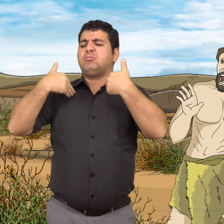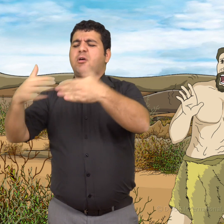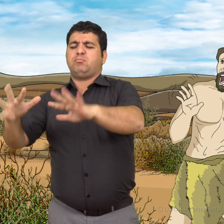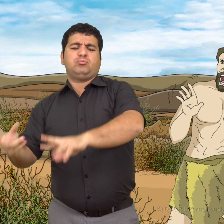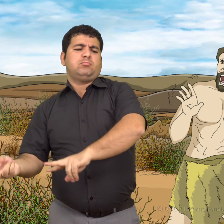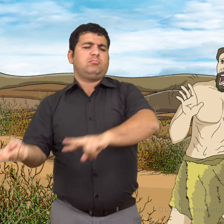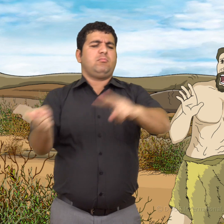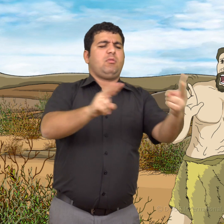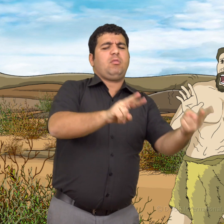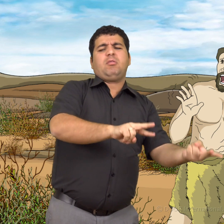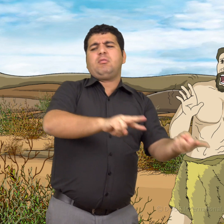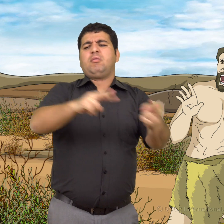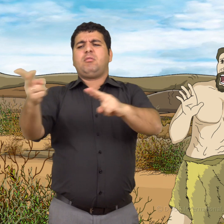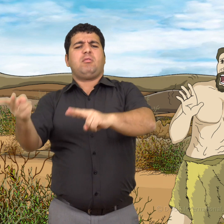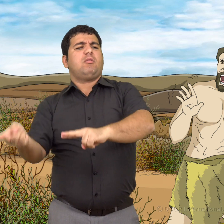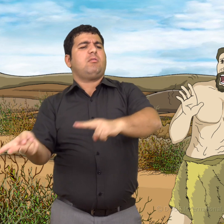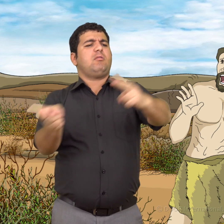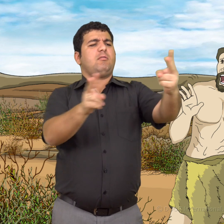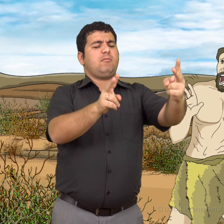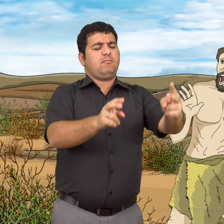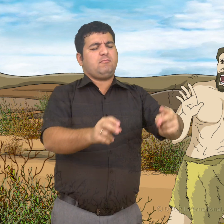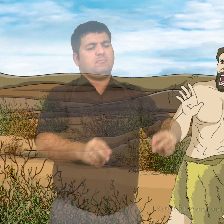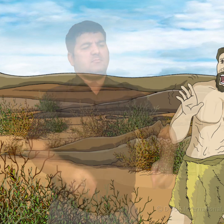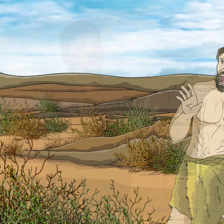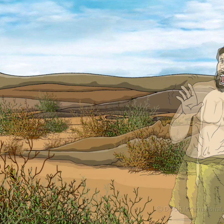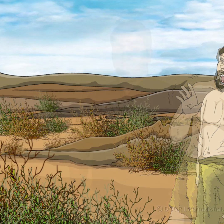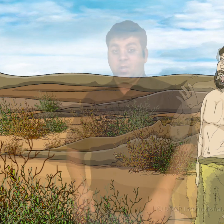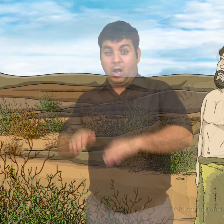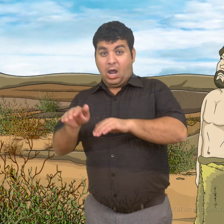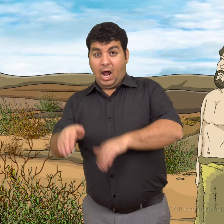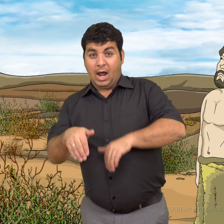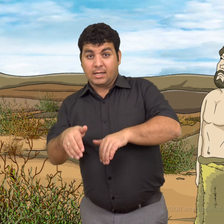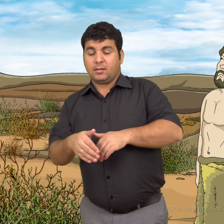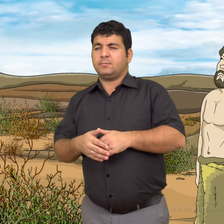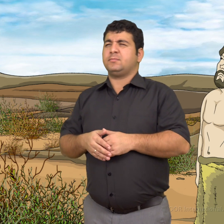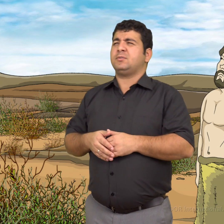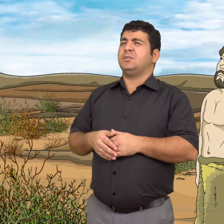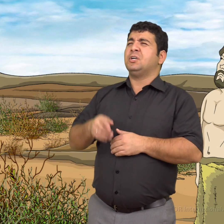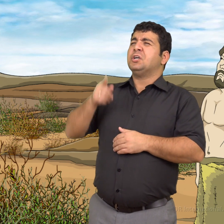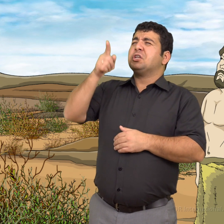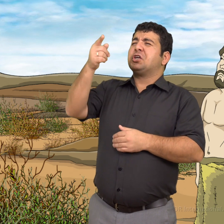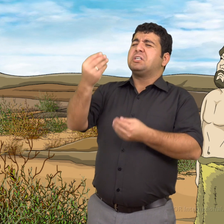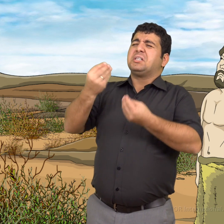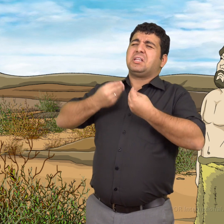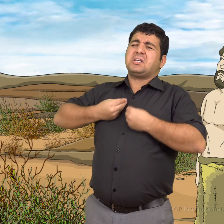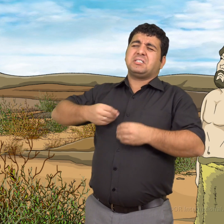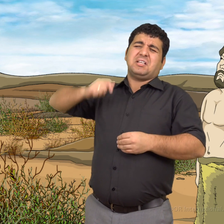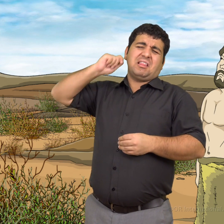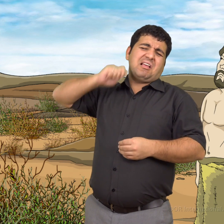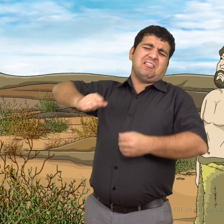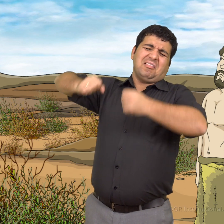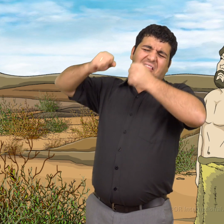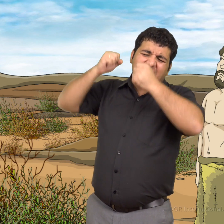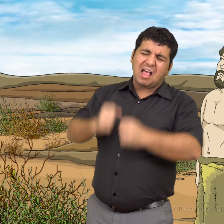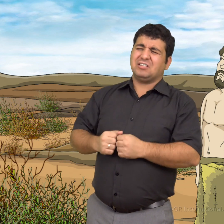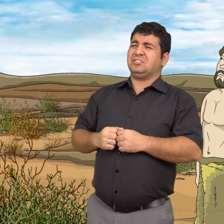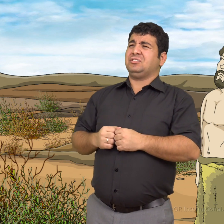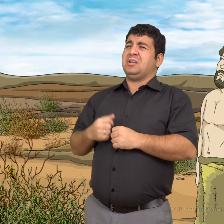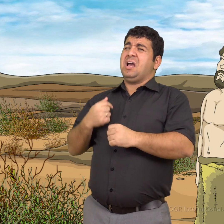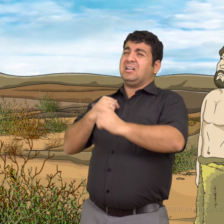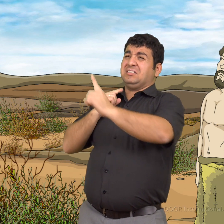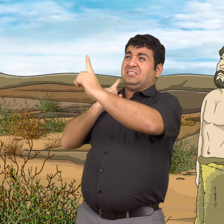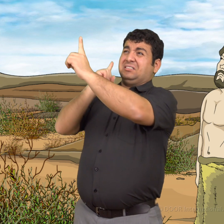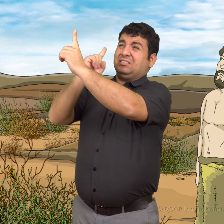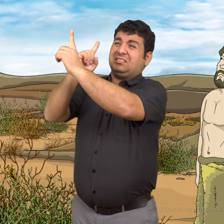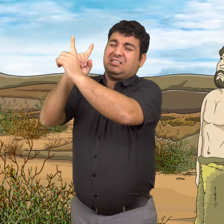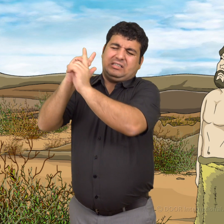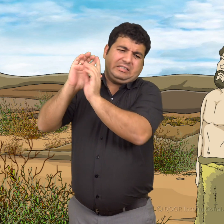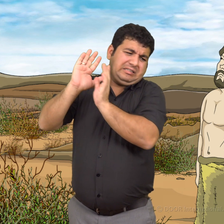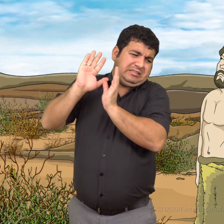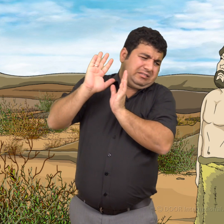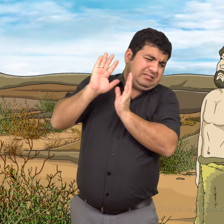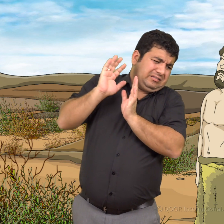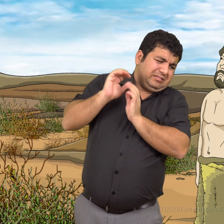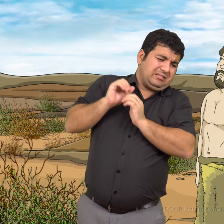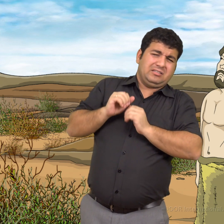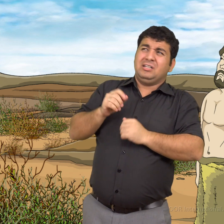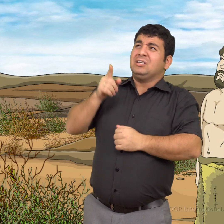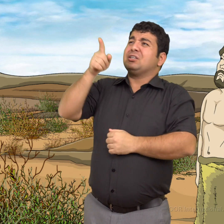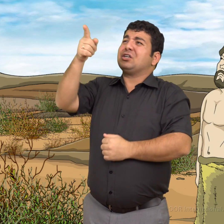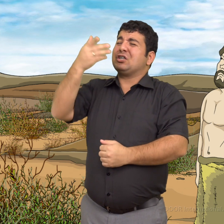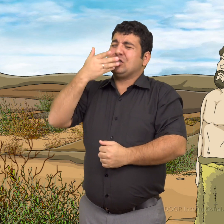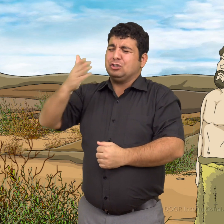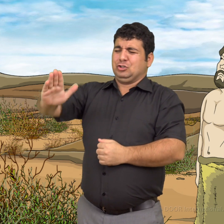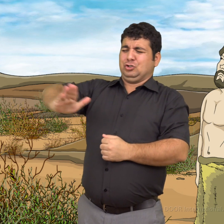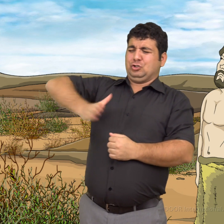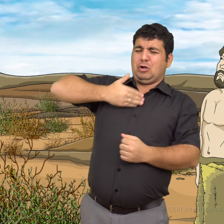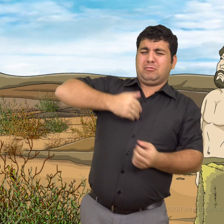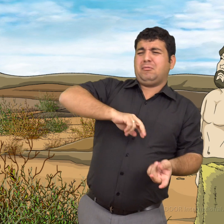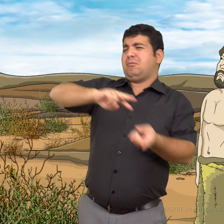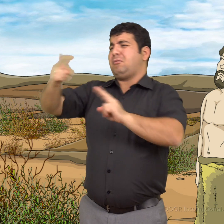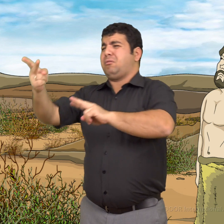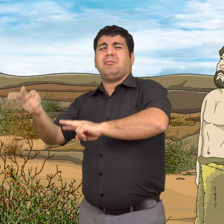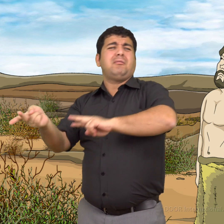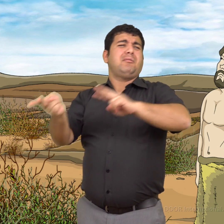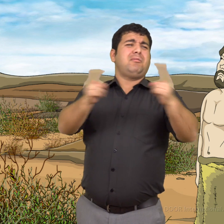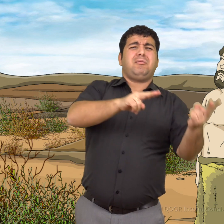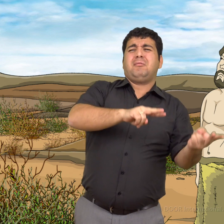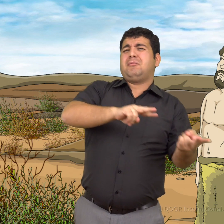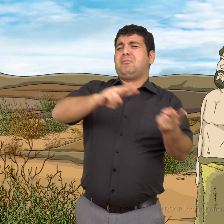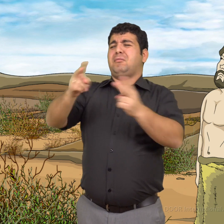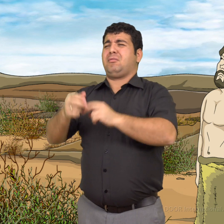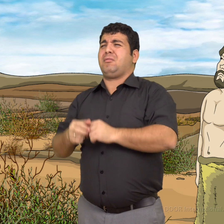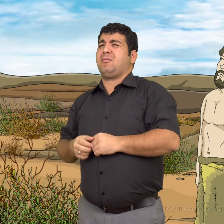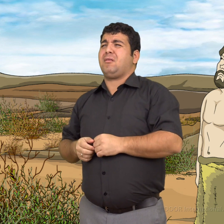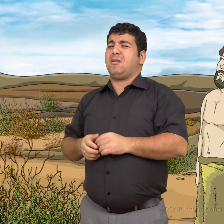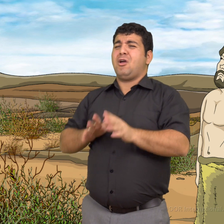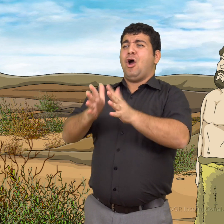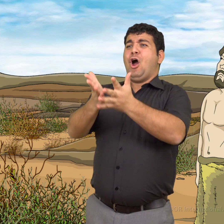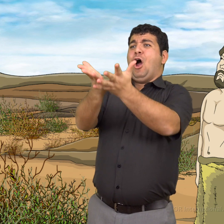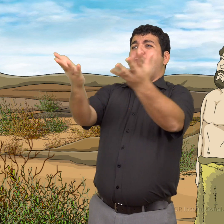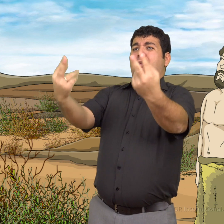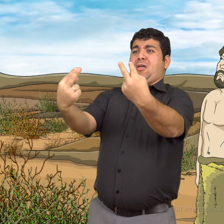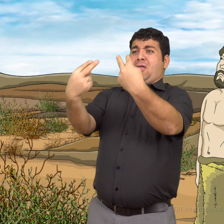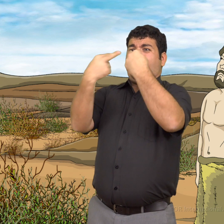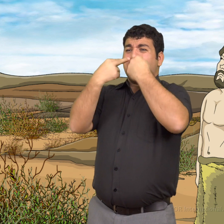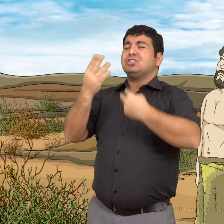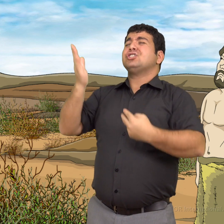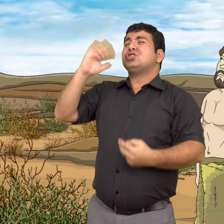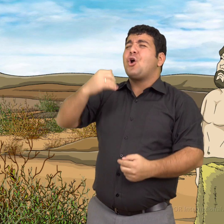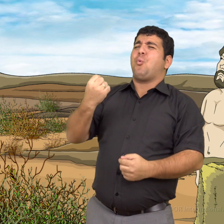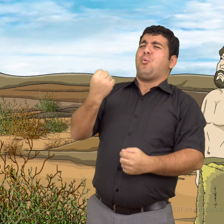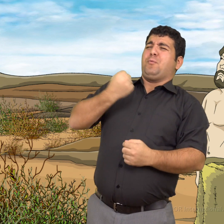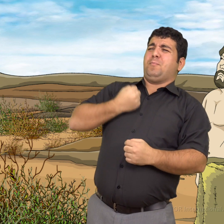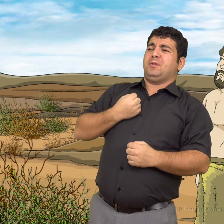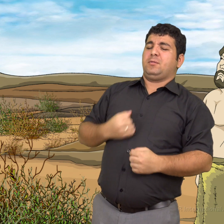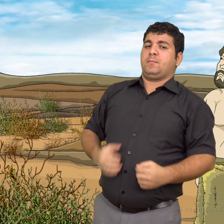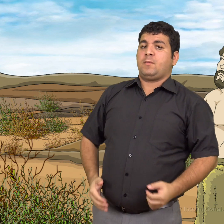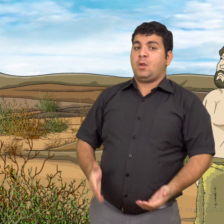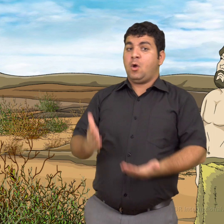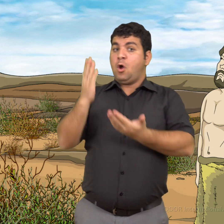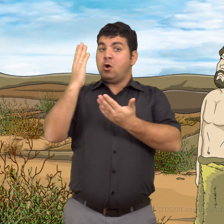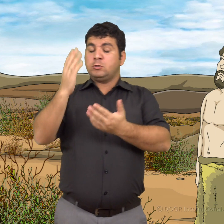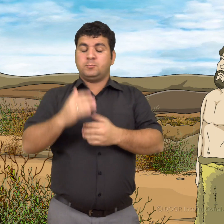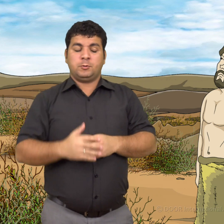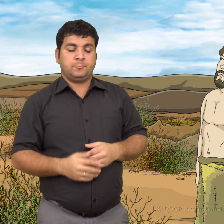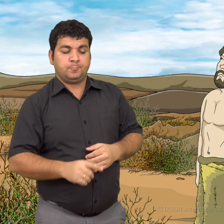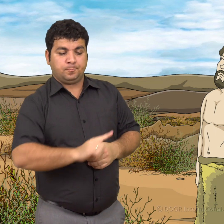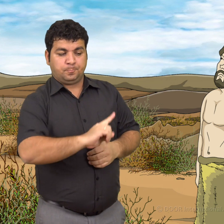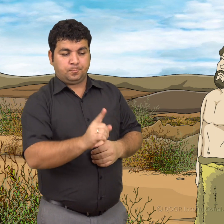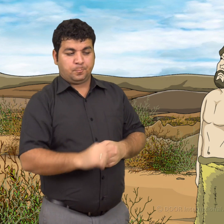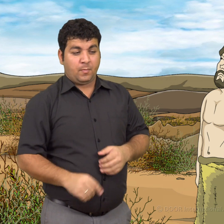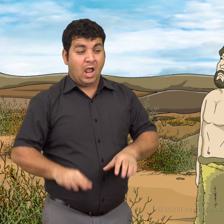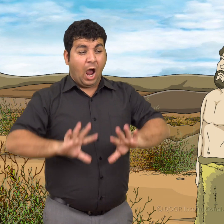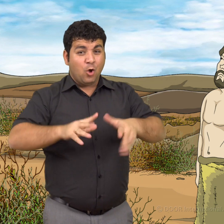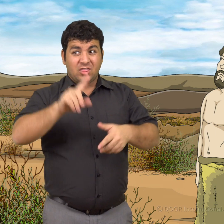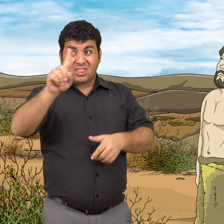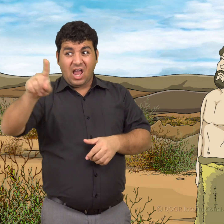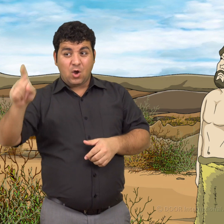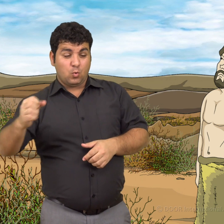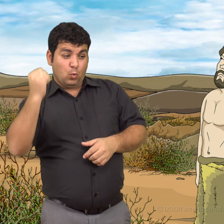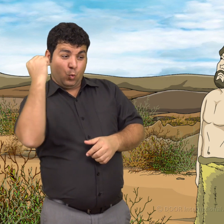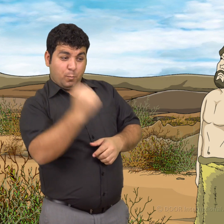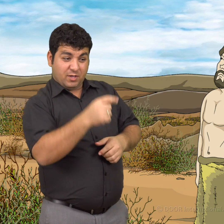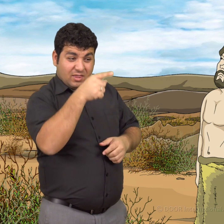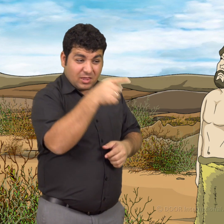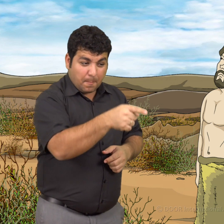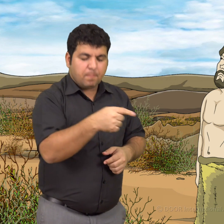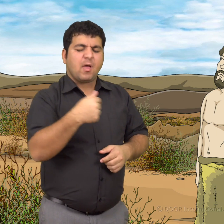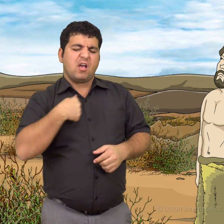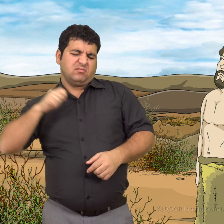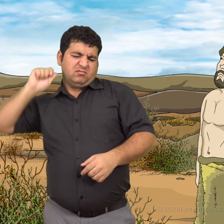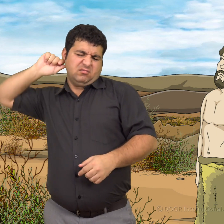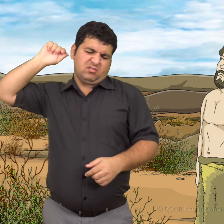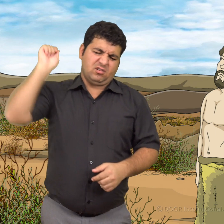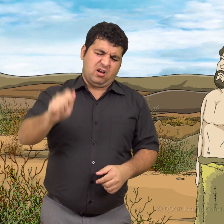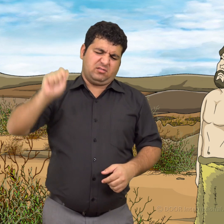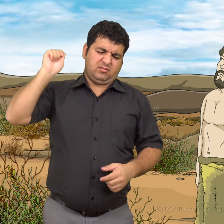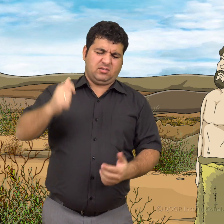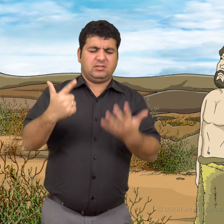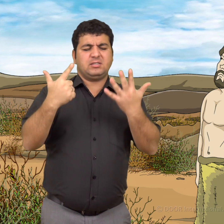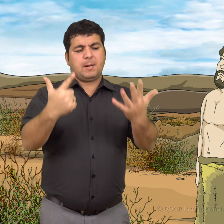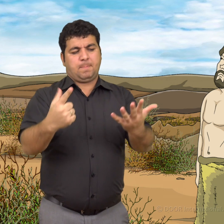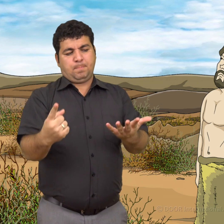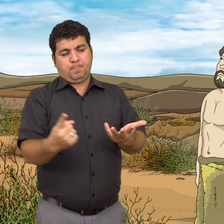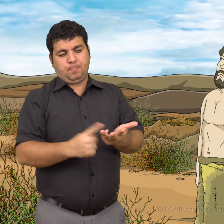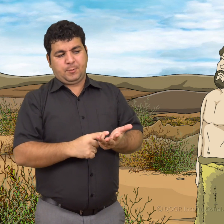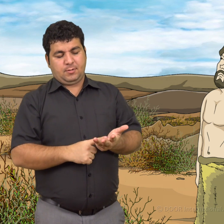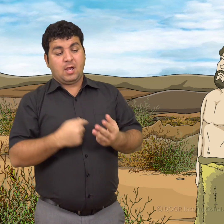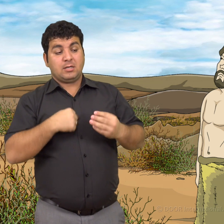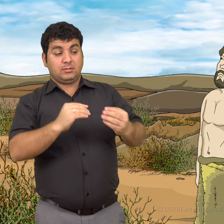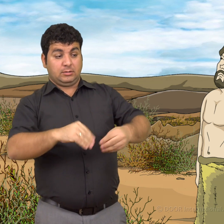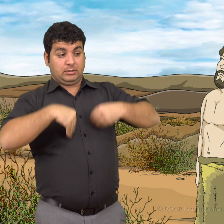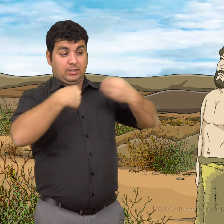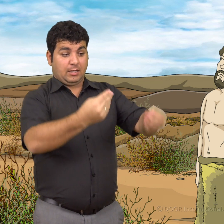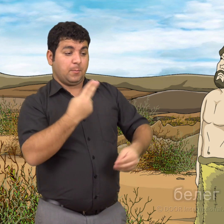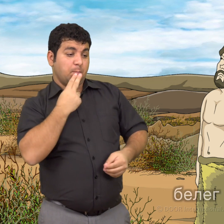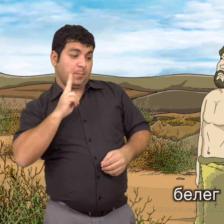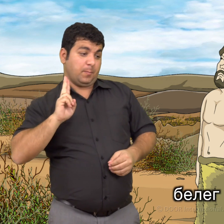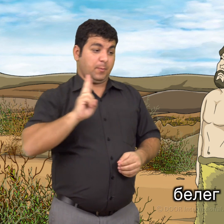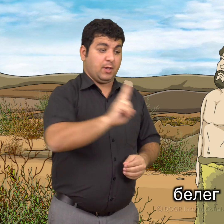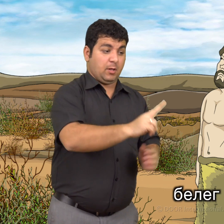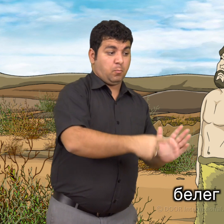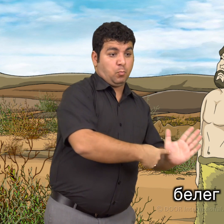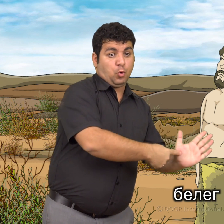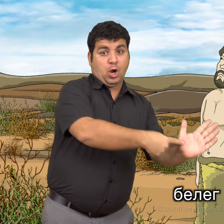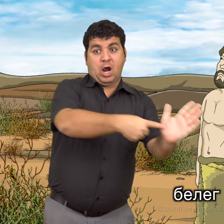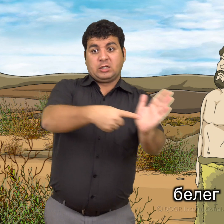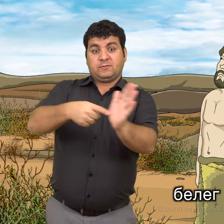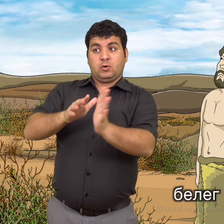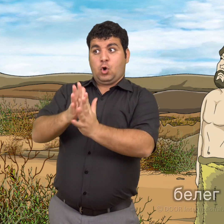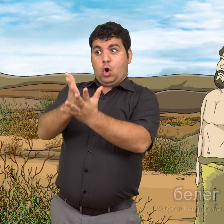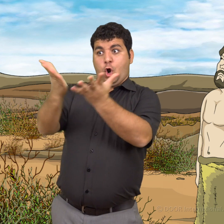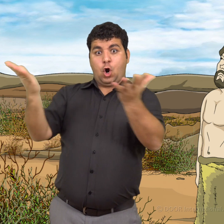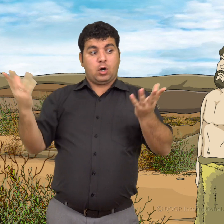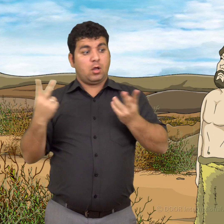But Cain said to the LORD, “My punishment is greater than I can bear. Behold, this day You have driven me from the face of the earth, and from Your face I will be hidden; I will be a fugitive and a wanderer on the earth, and whoever finds me will kill me.”